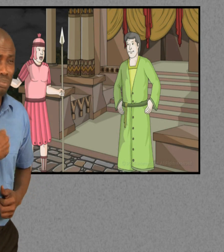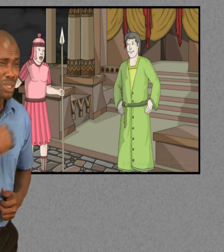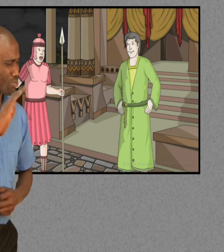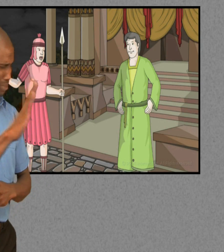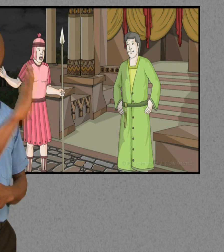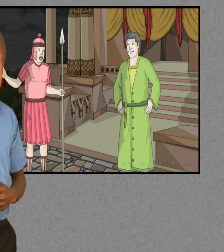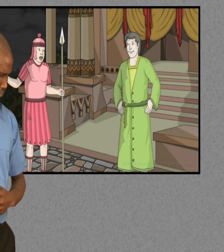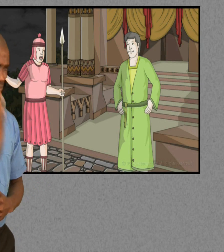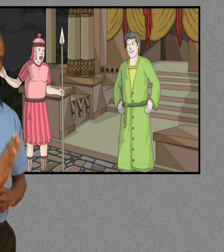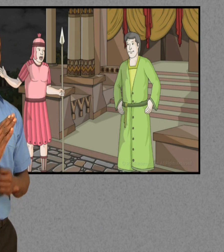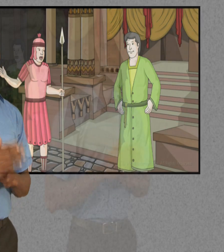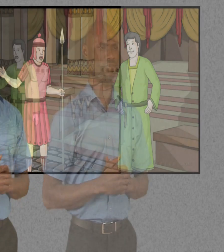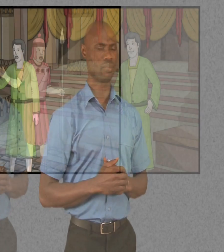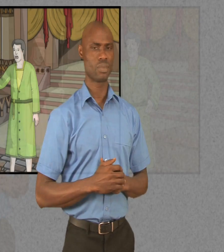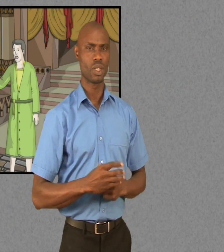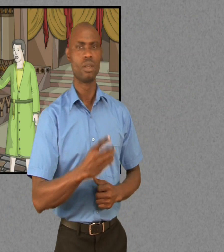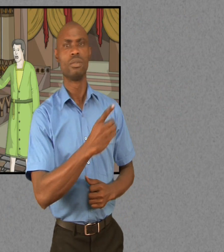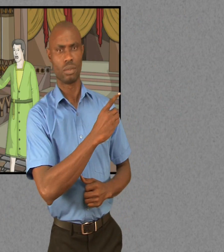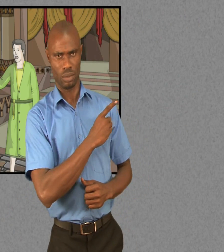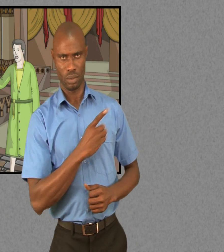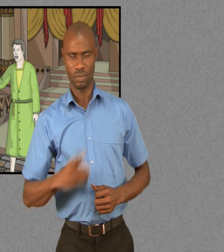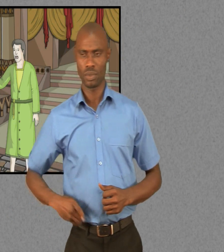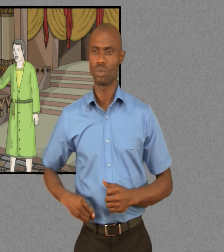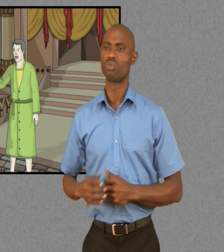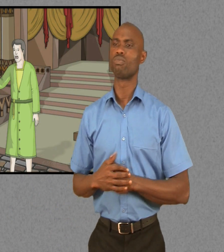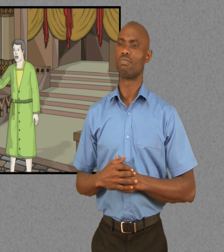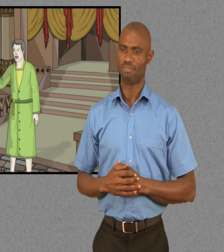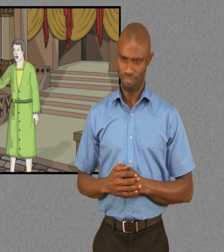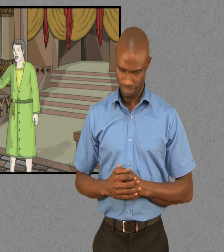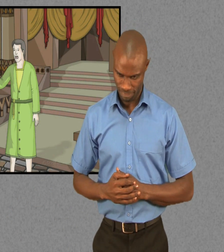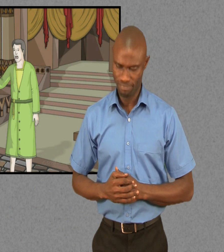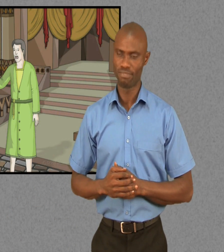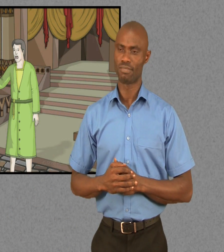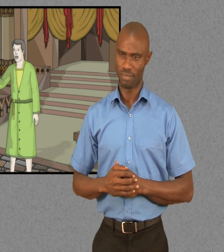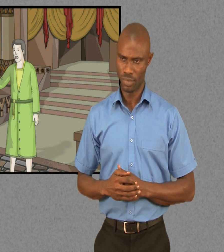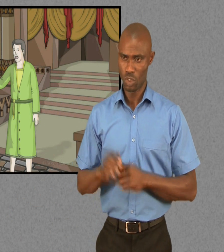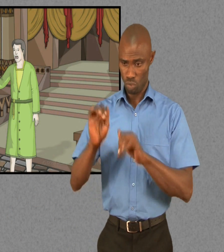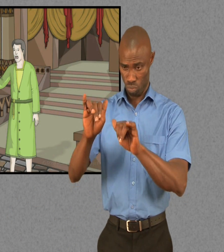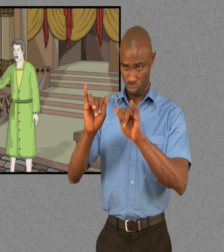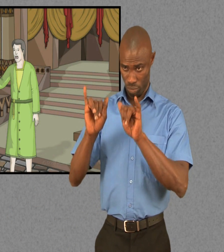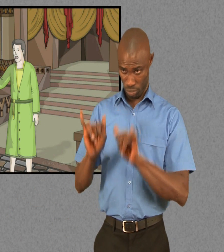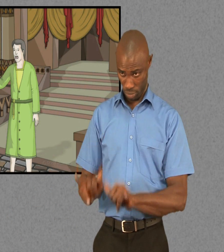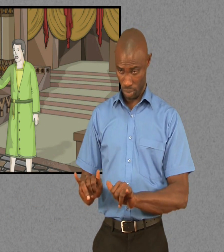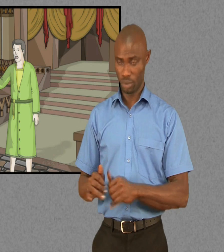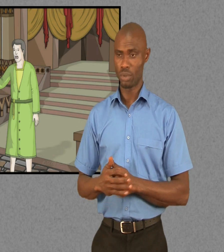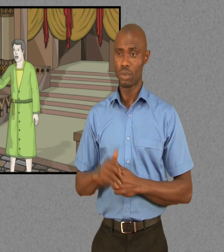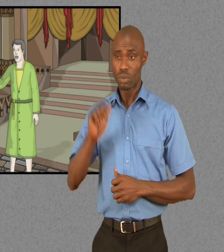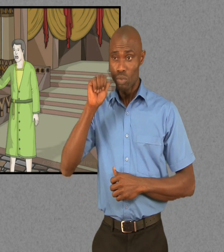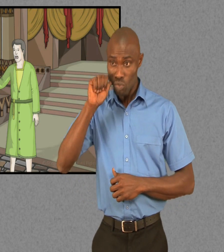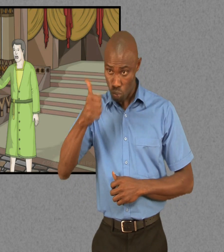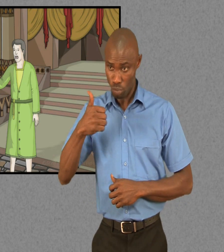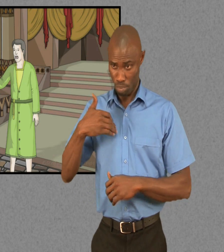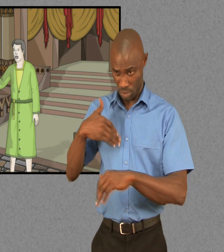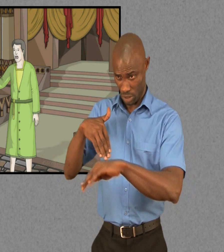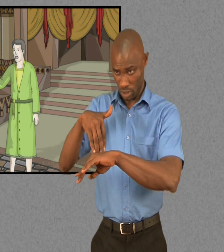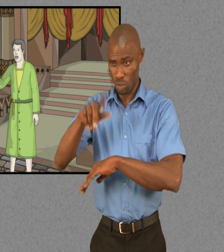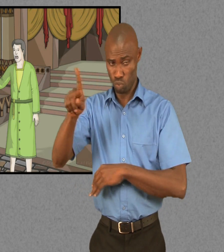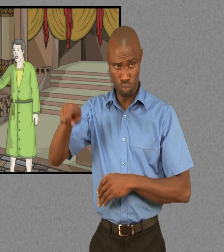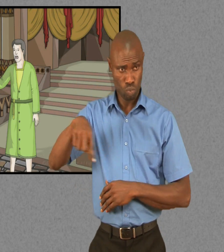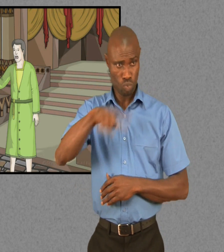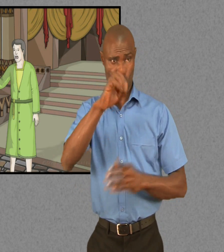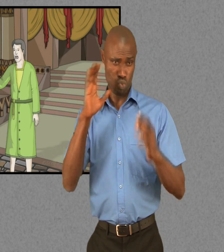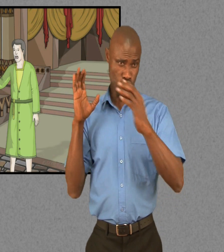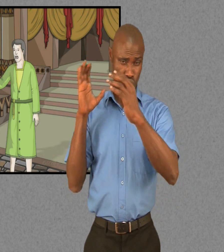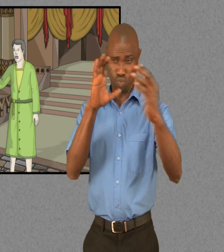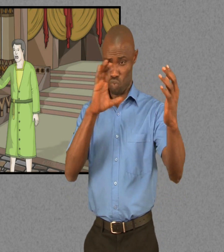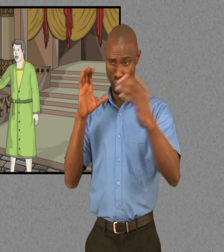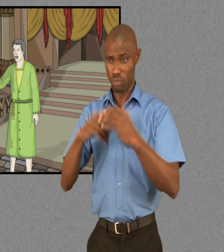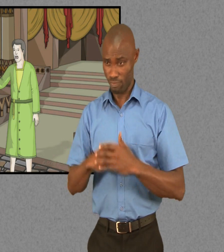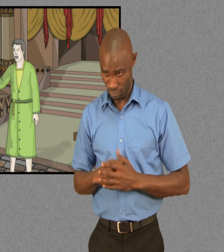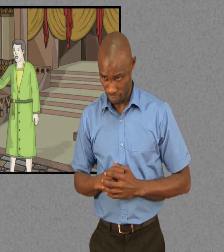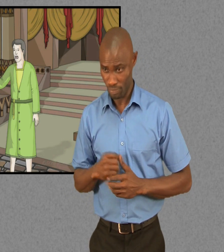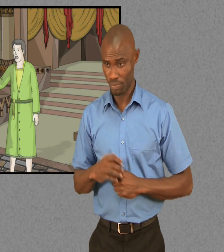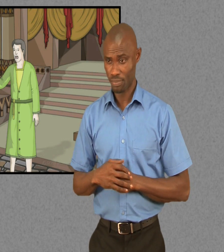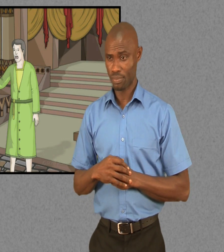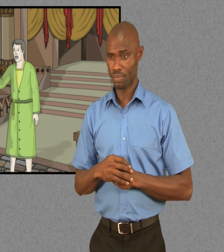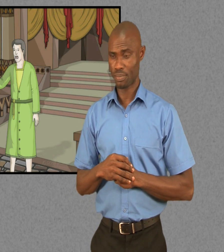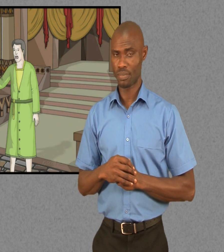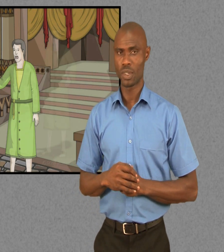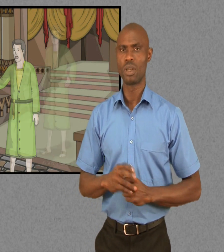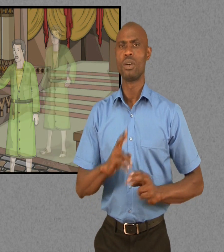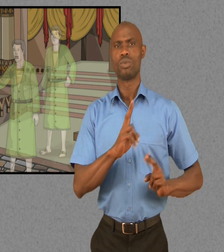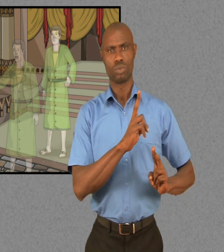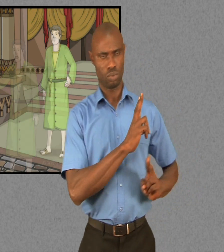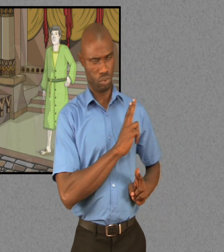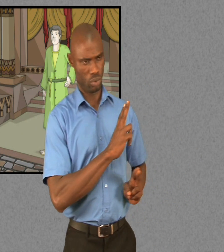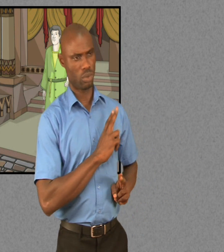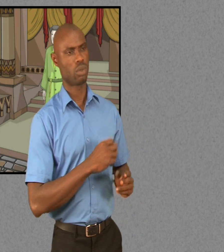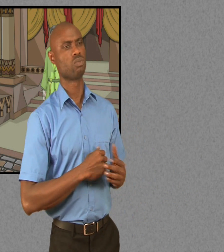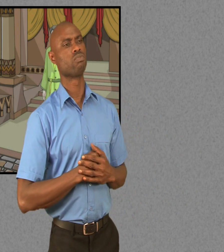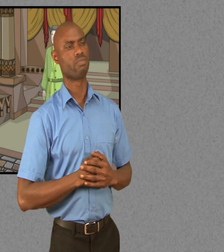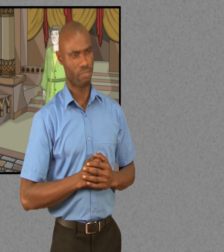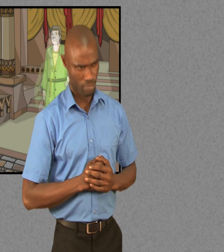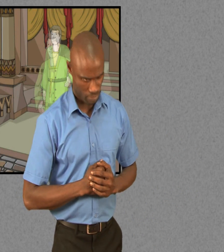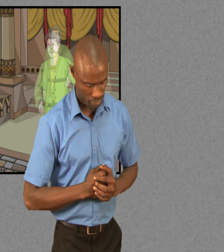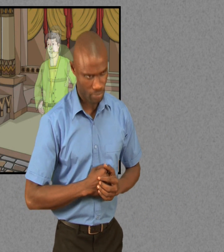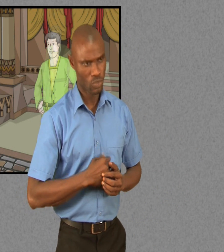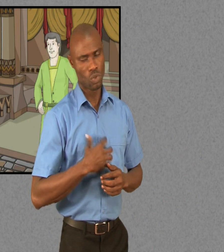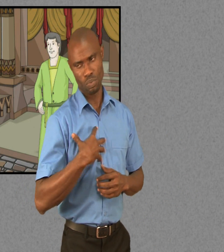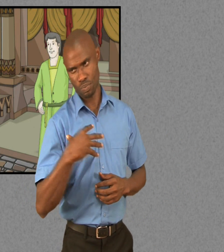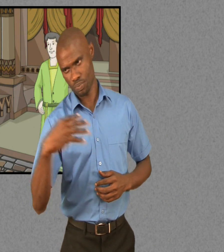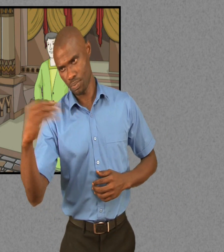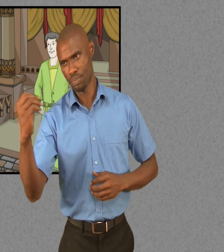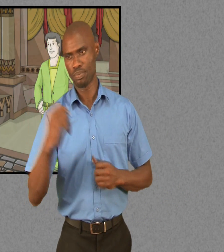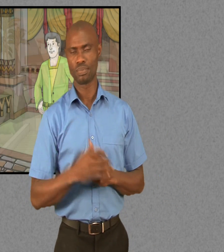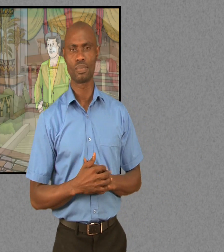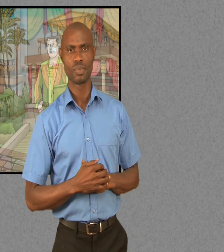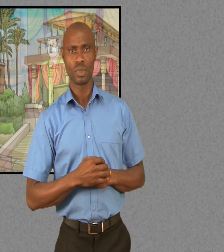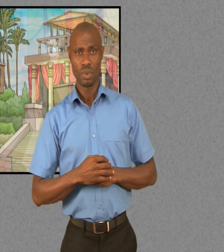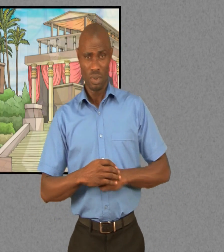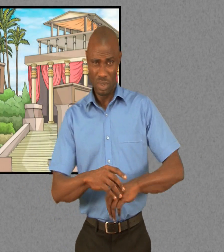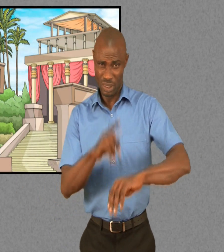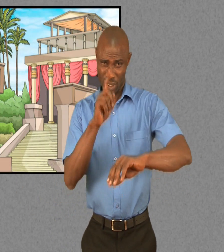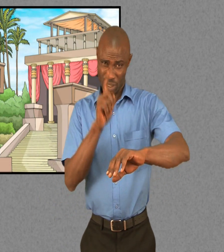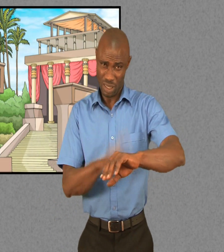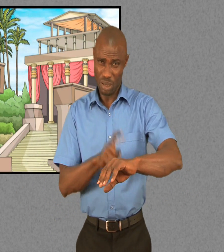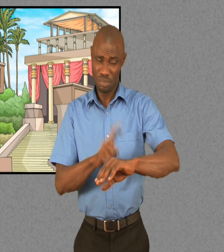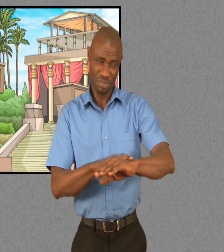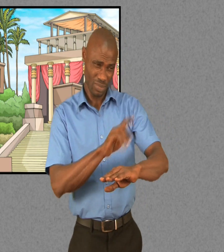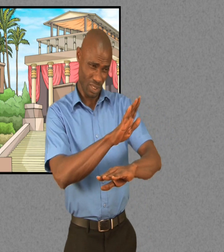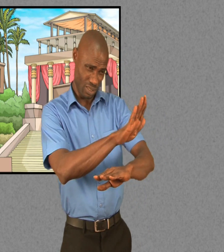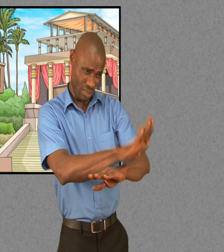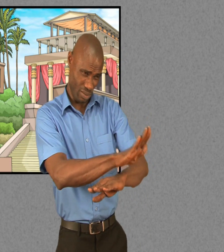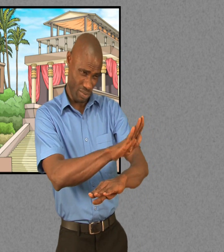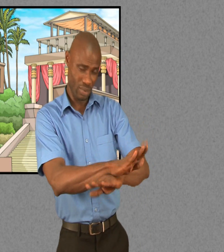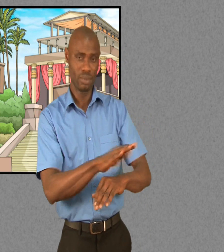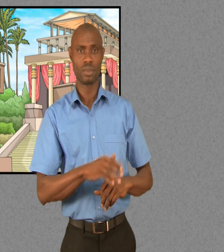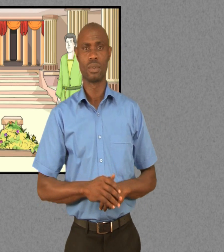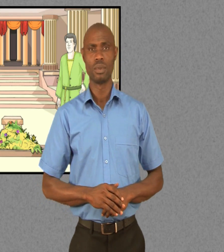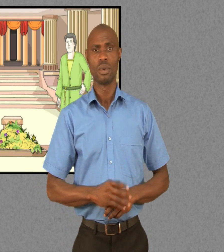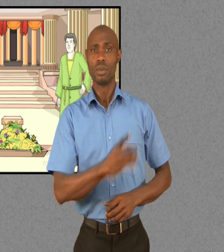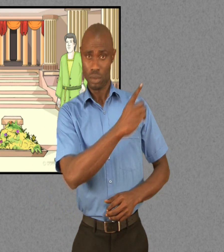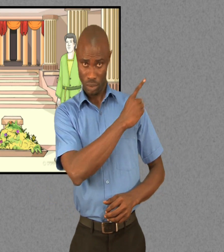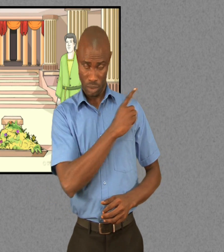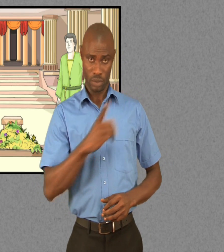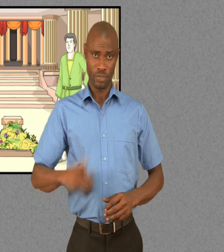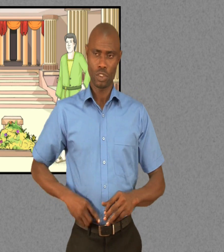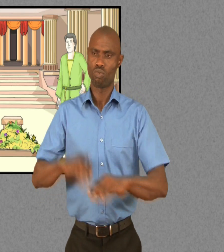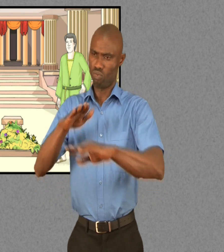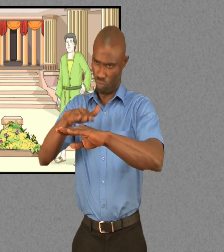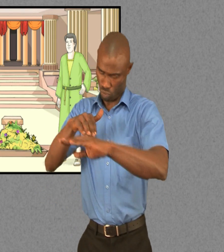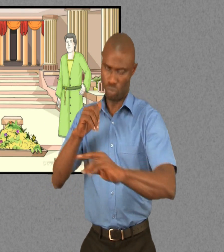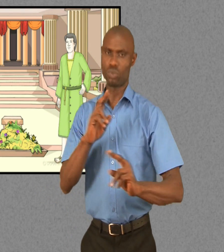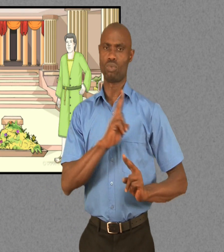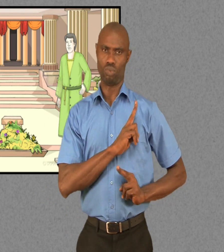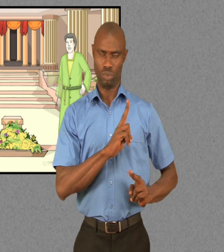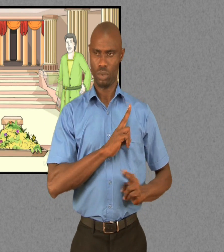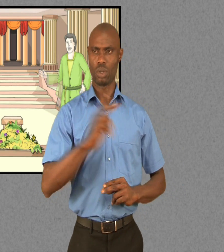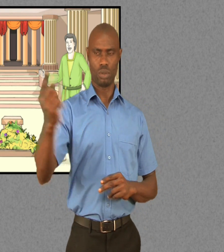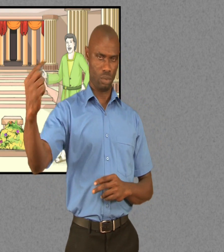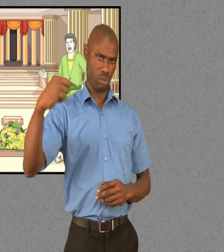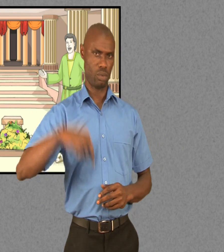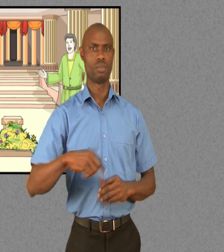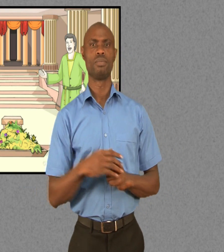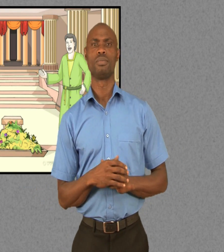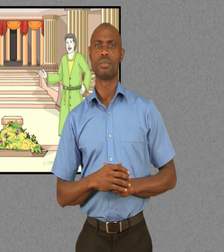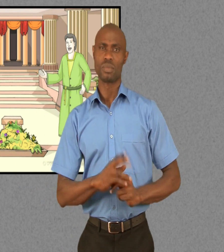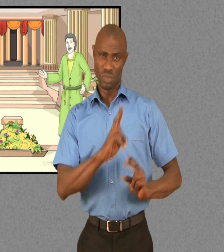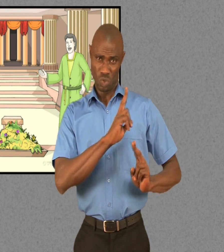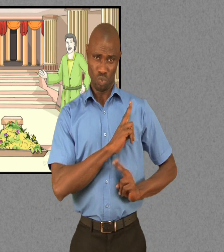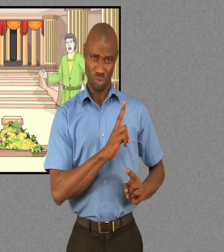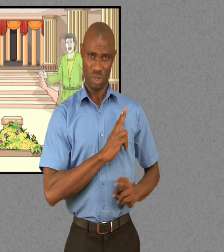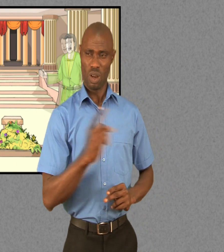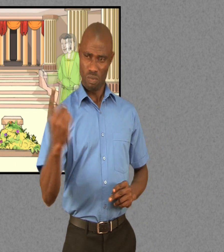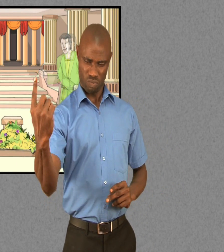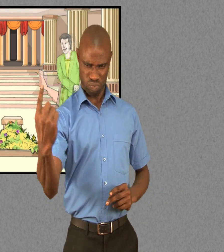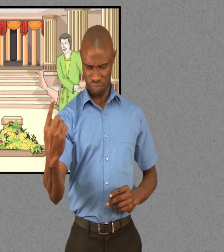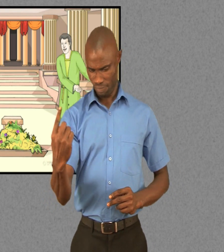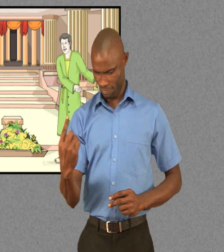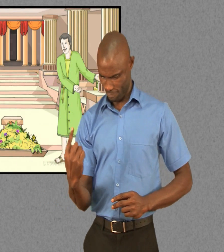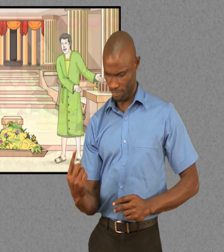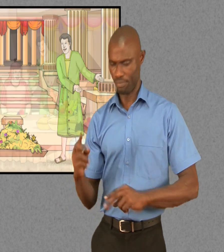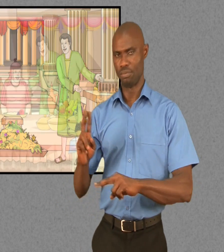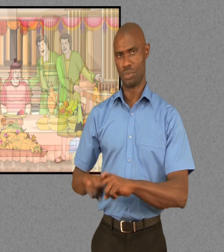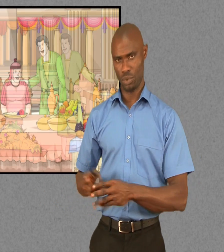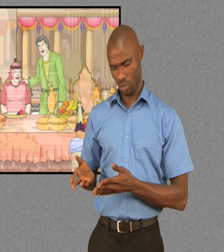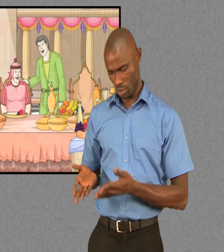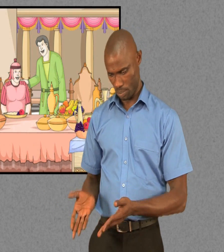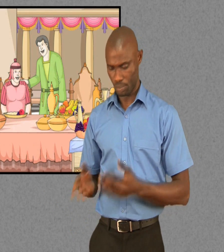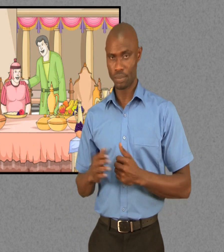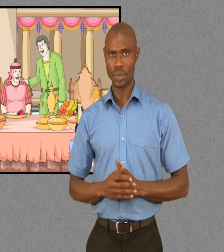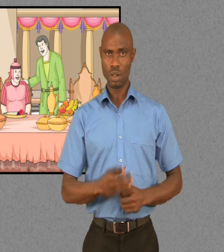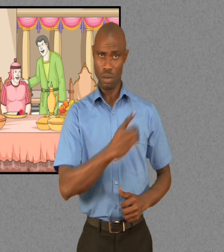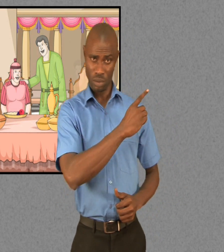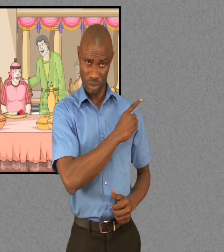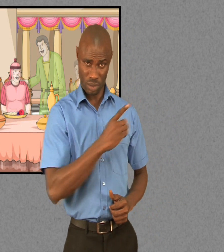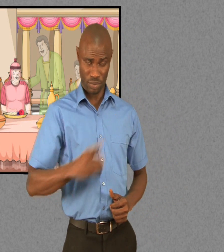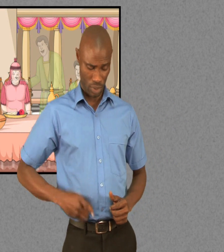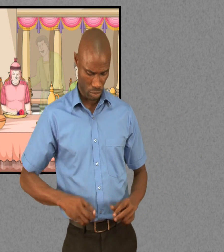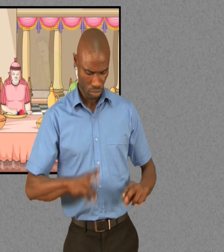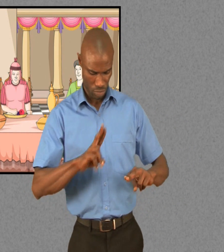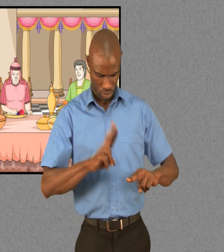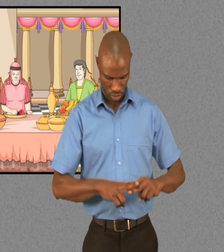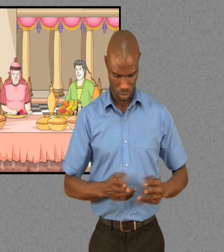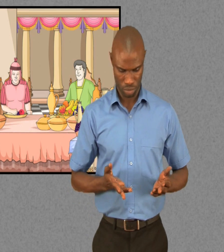“Stay here one more day,” David said to Uriah, “and tomorrow I will send you back.” So Uriah stayed in Jerusalem that day and the next.